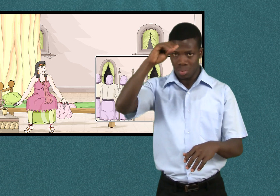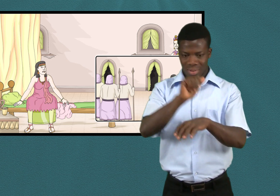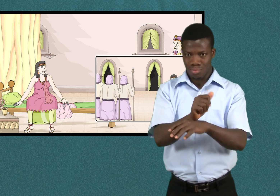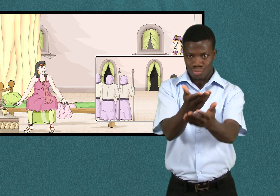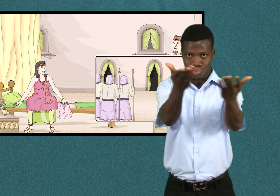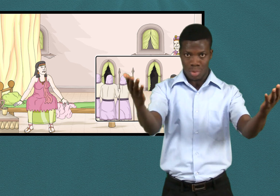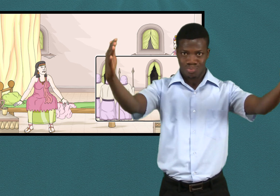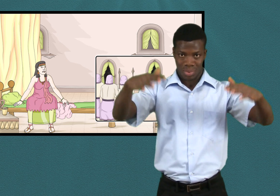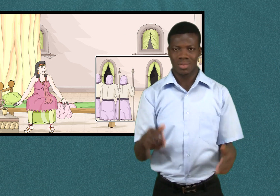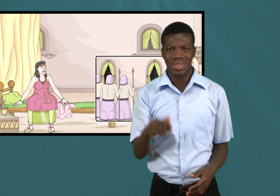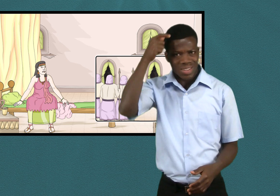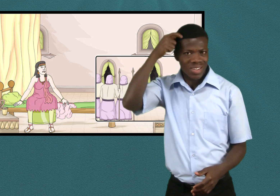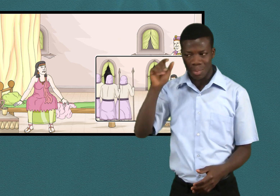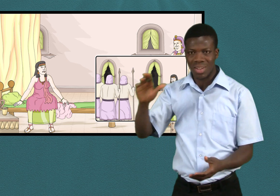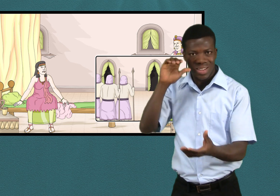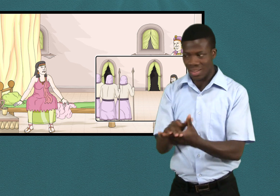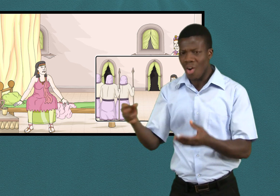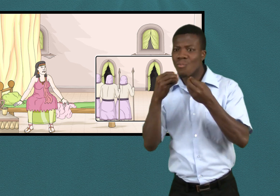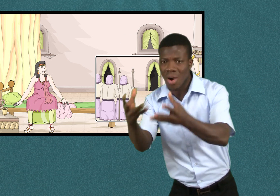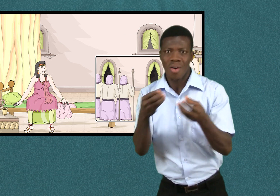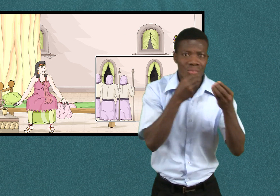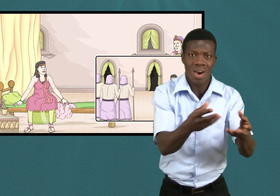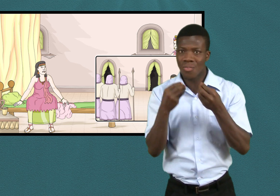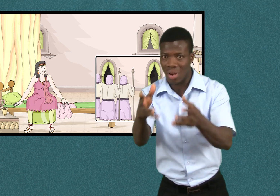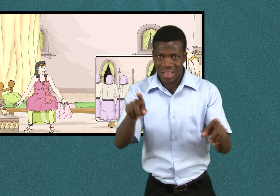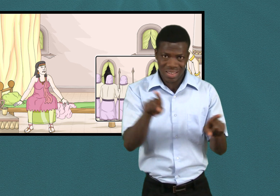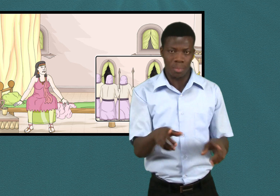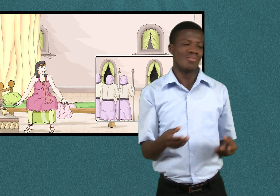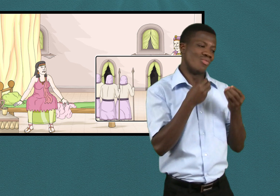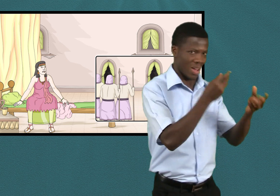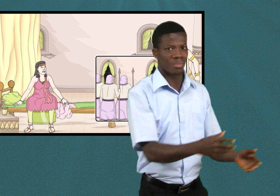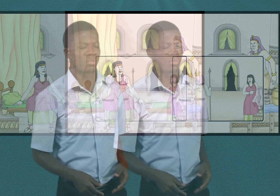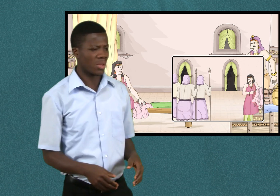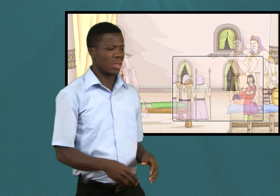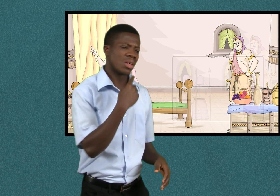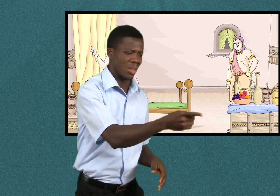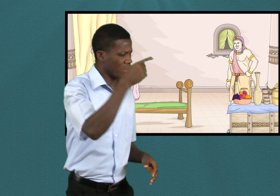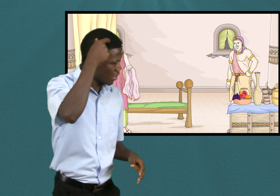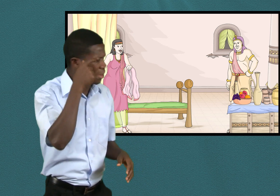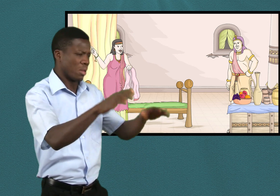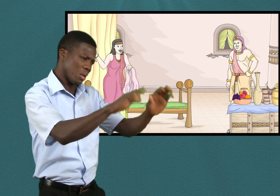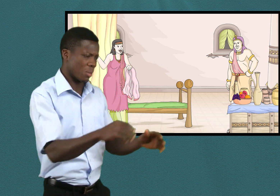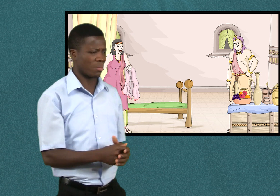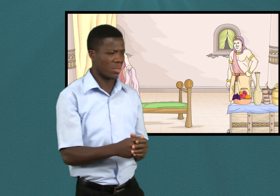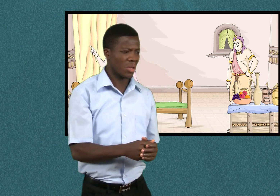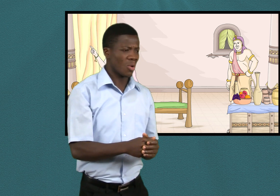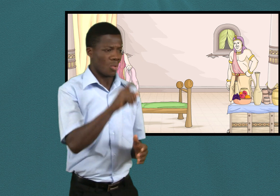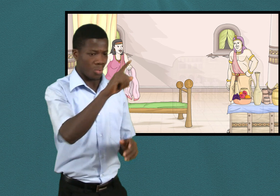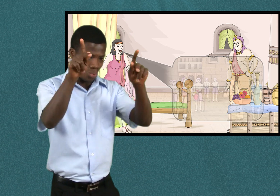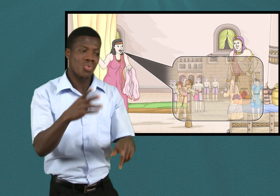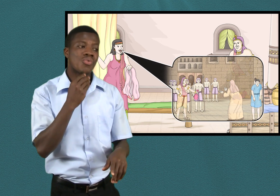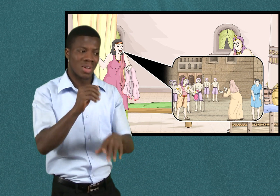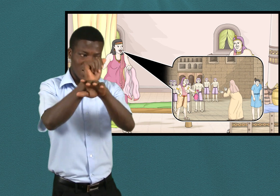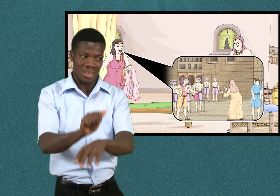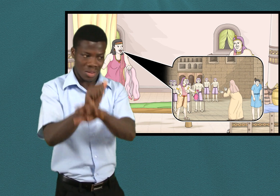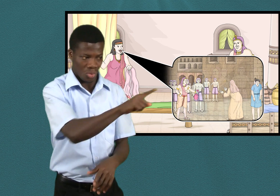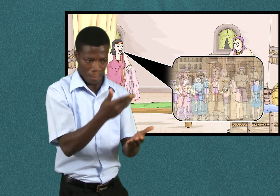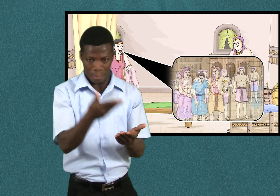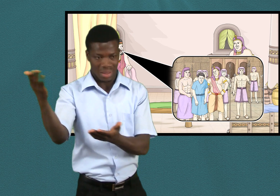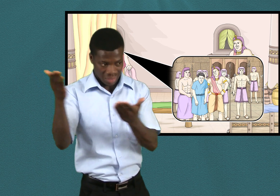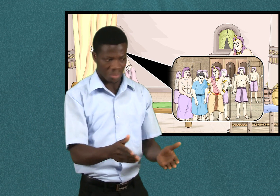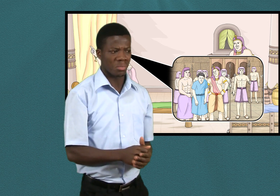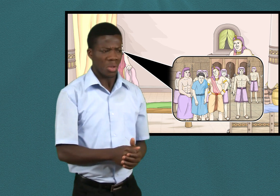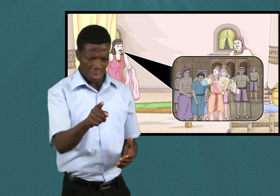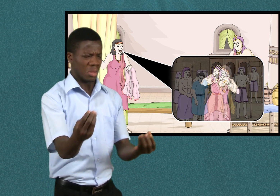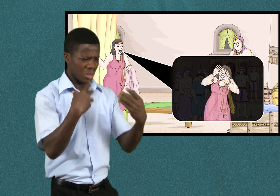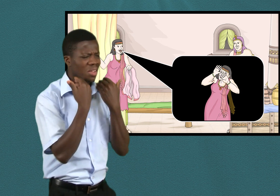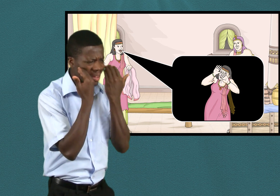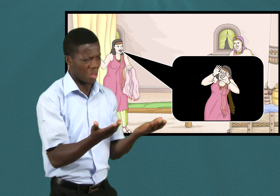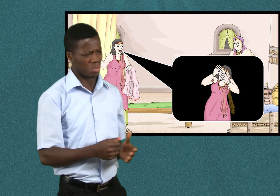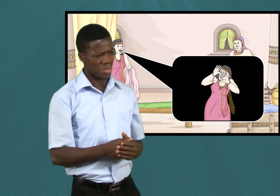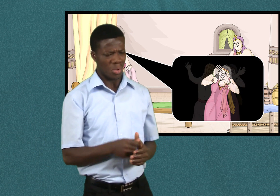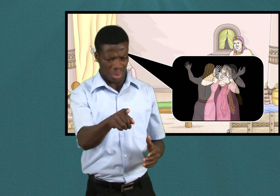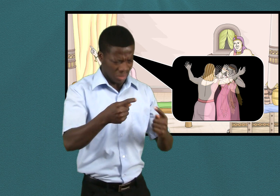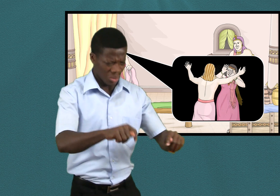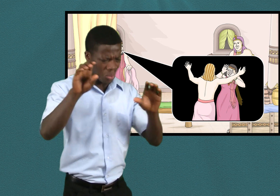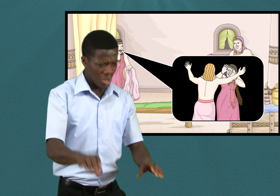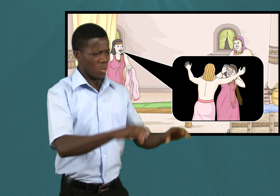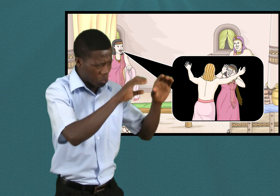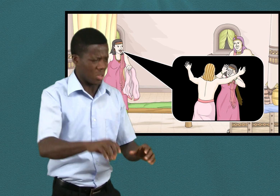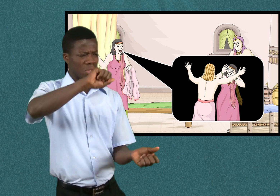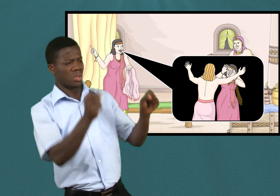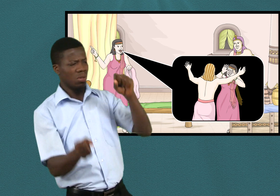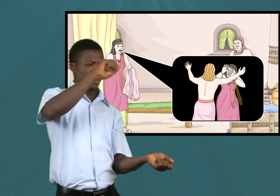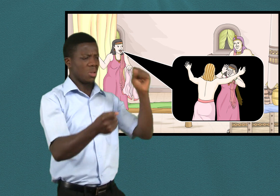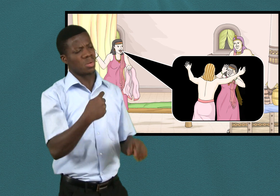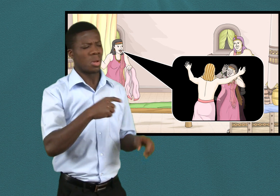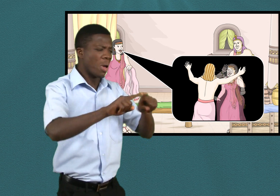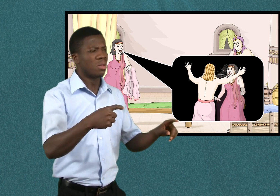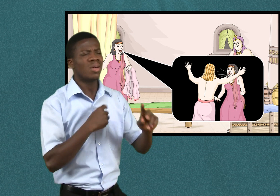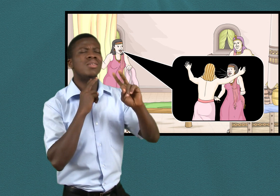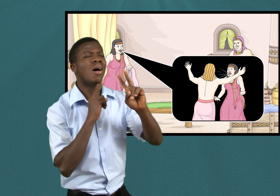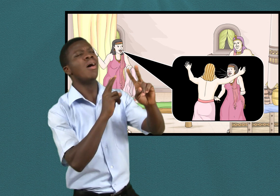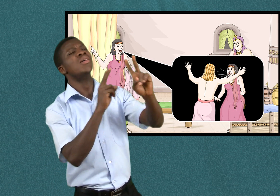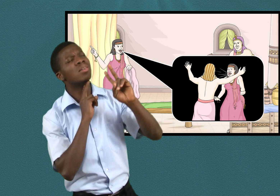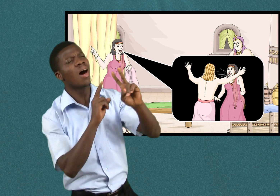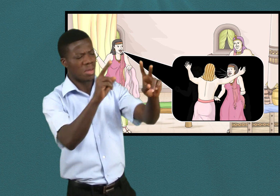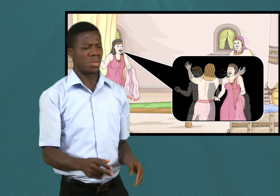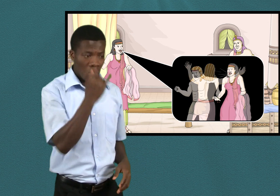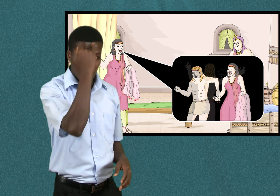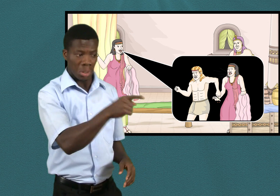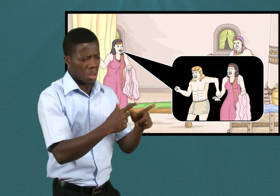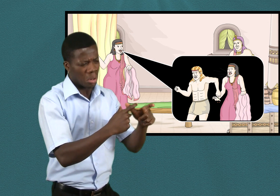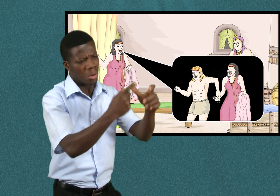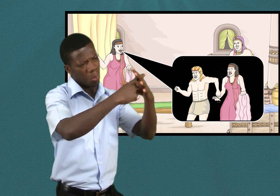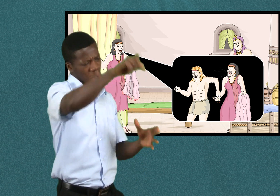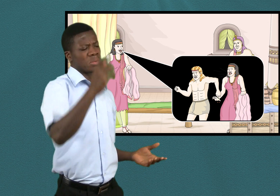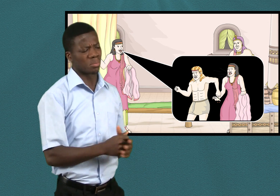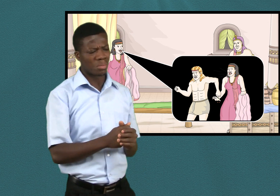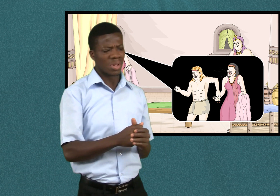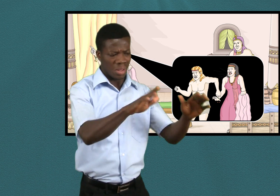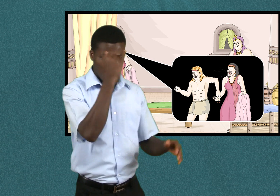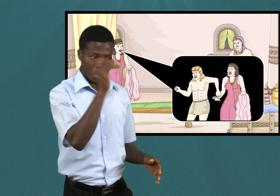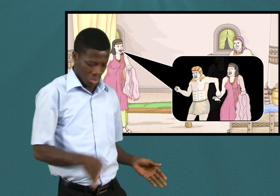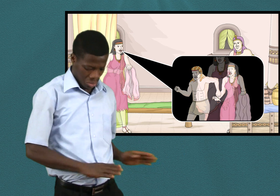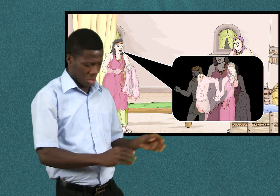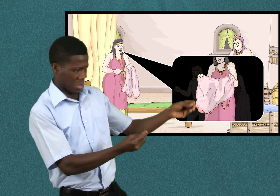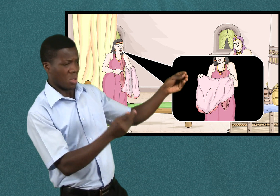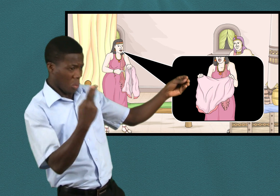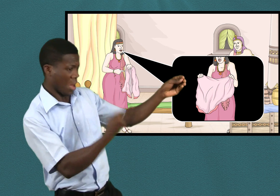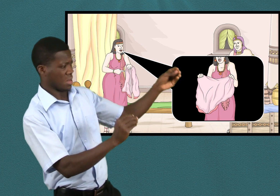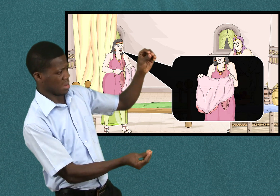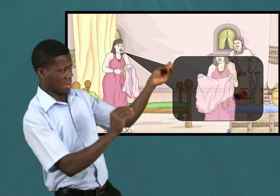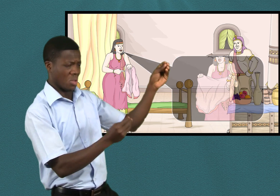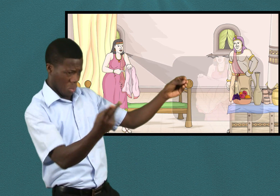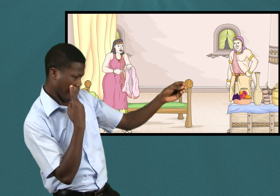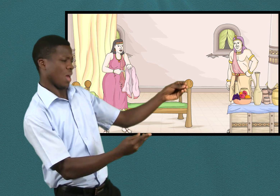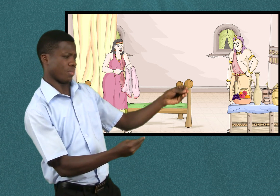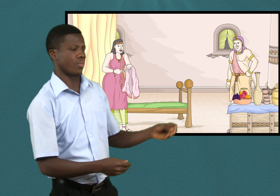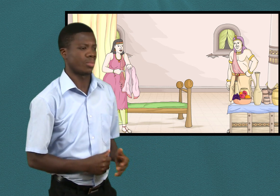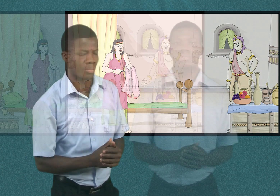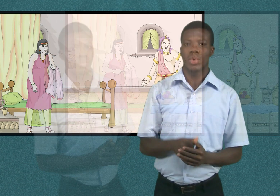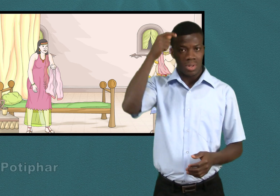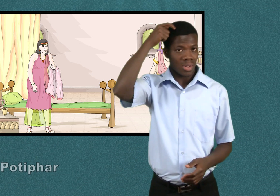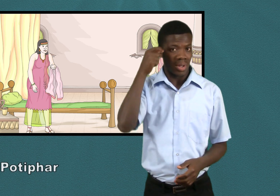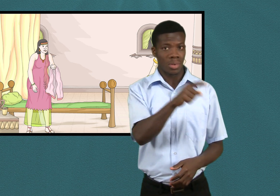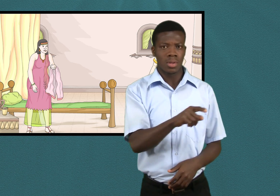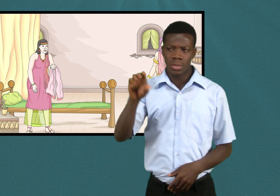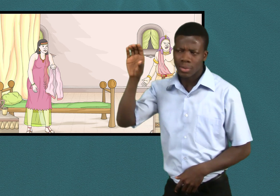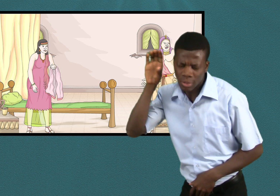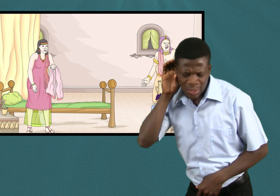Then she told him the same story: “The Hebrew slave you brought us came to me to make sport of me, but when I screamed for help, he left his cloak beside me and ran out of the house.”